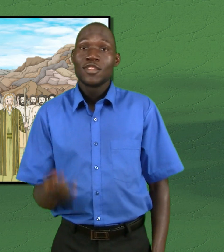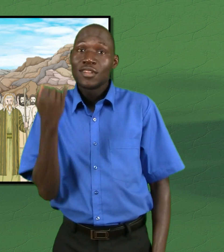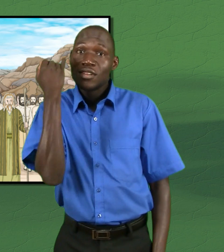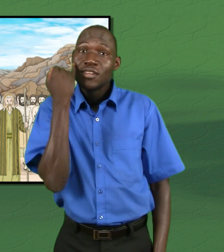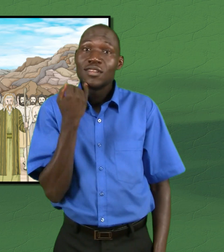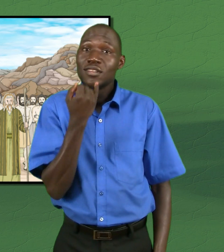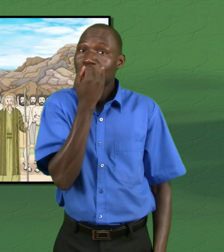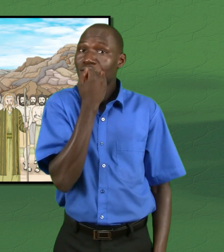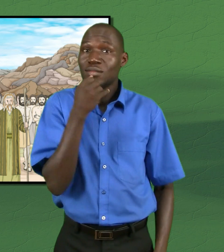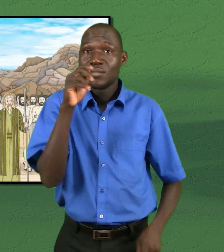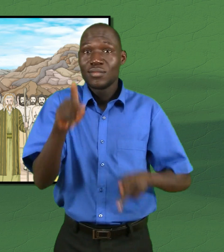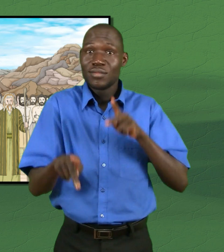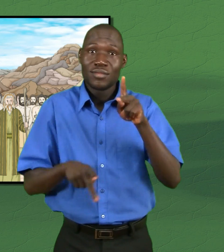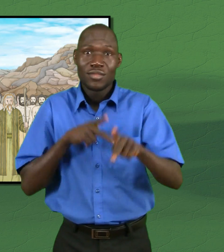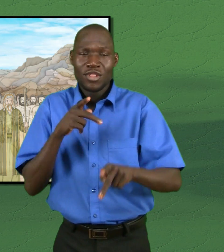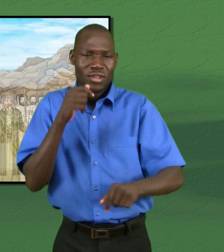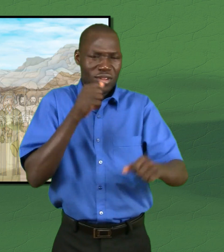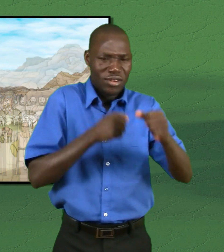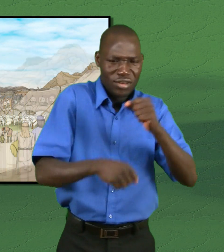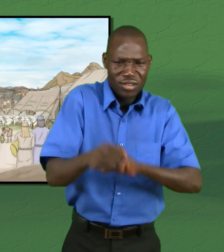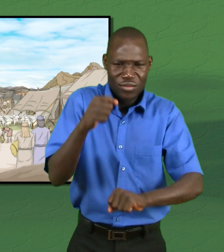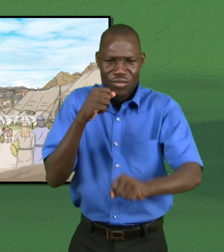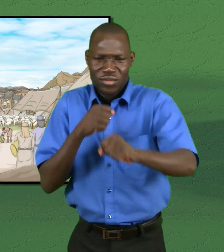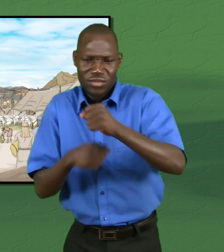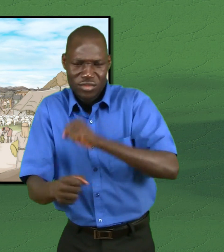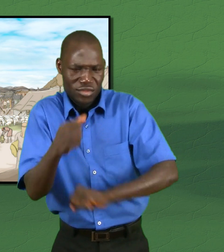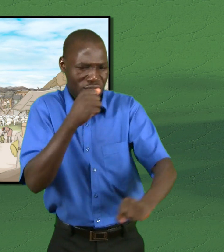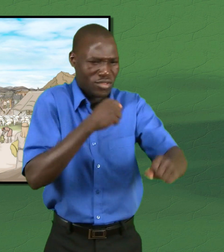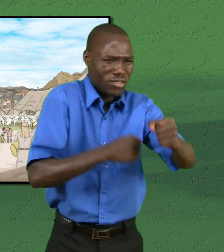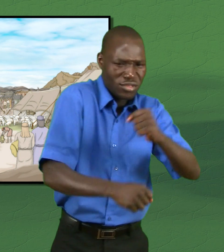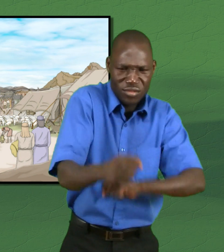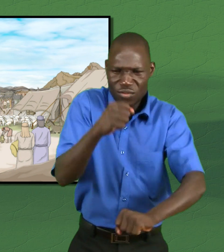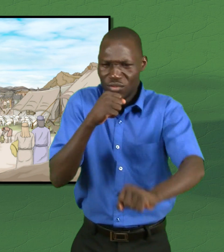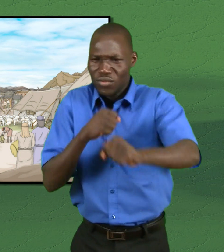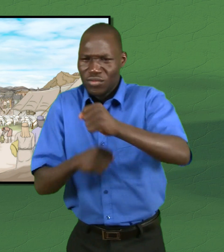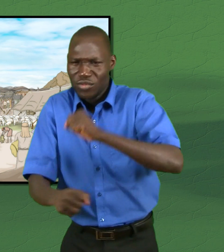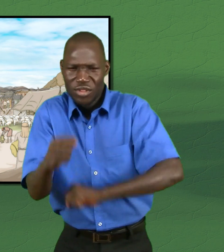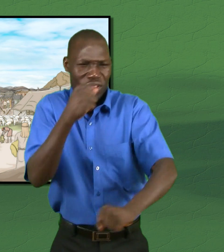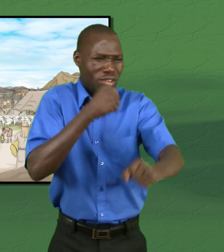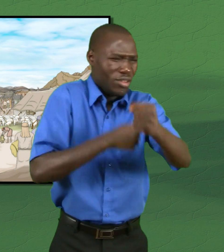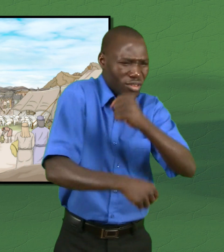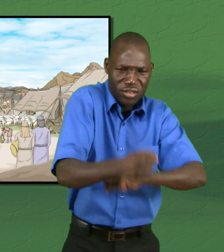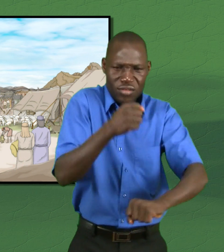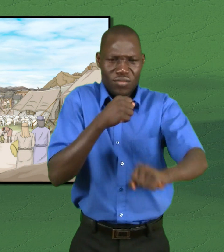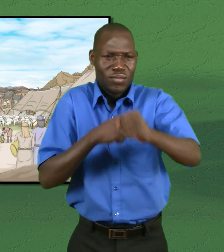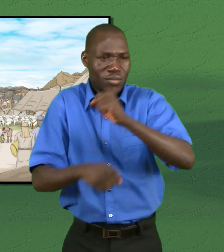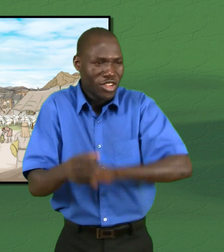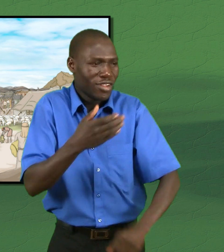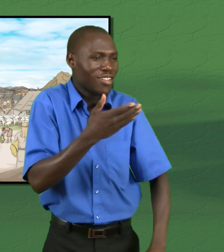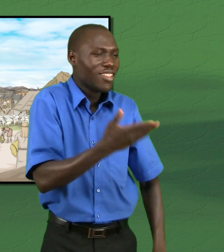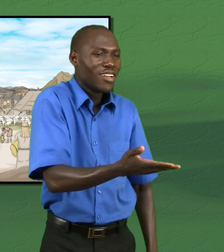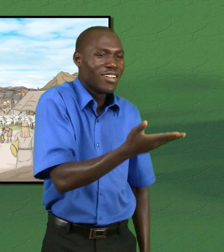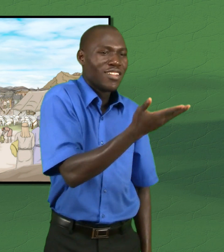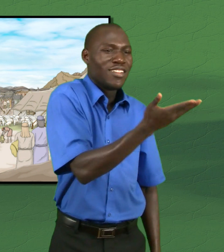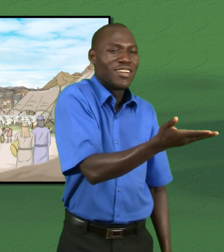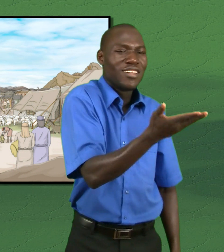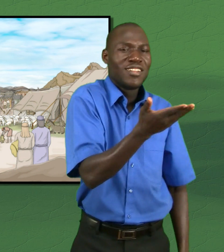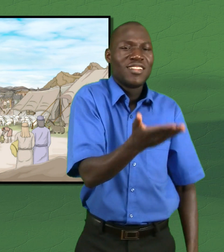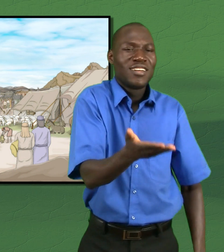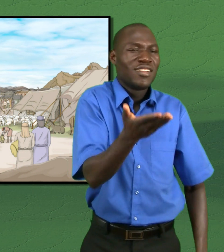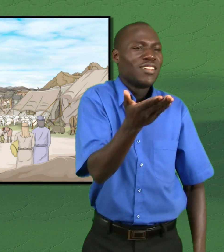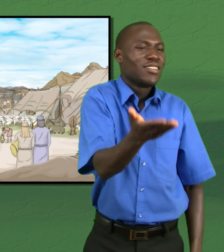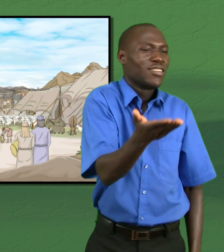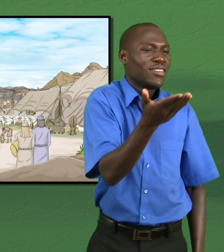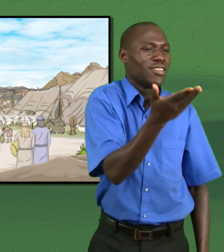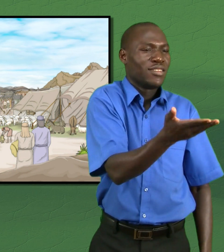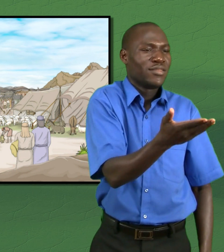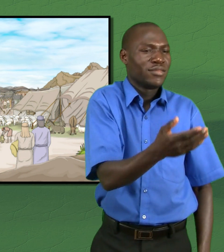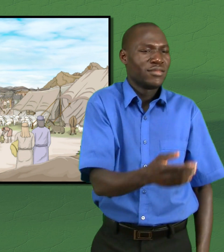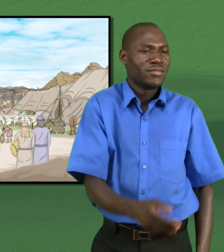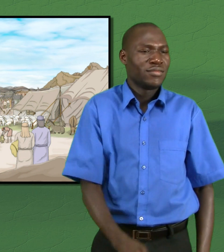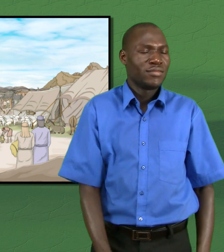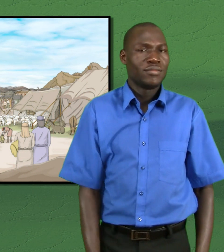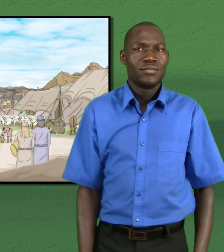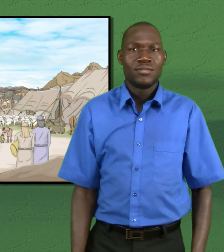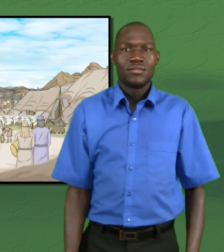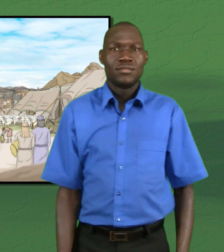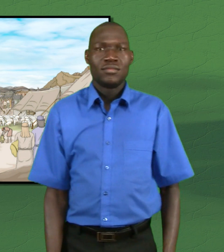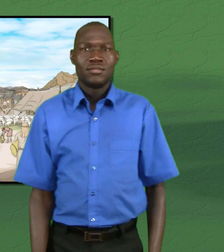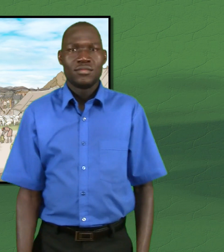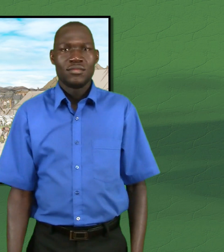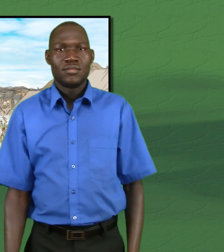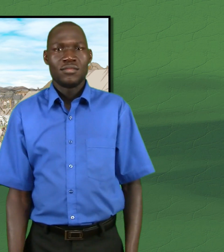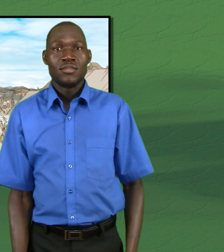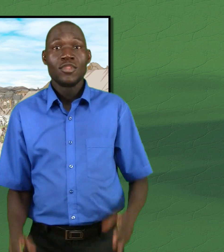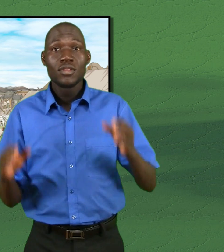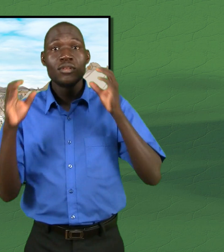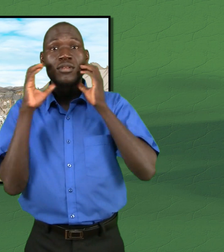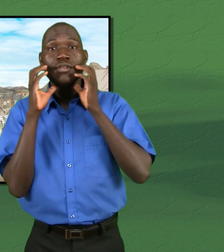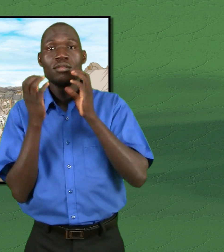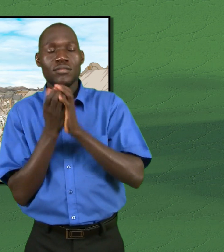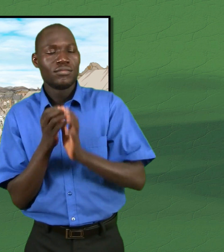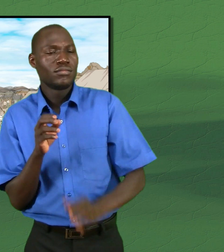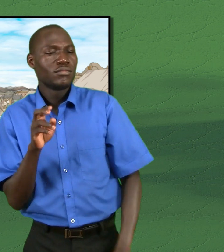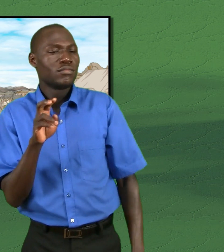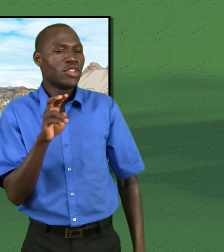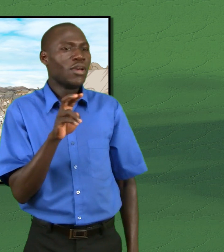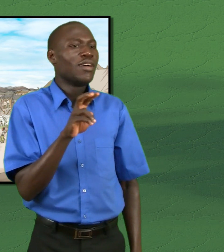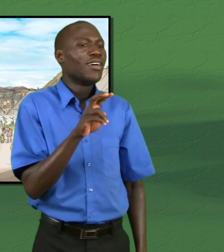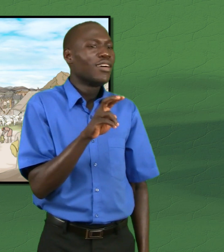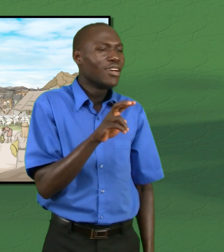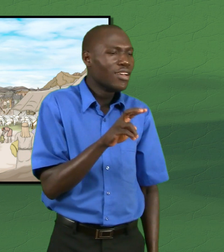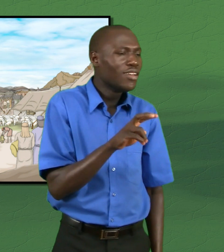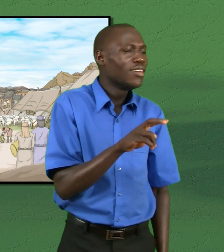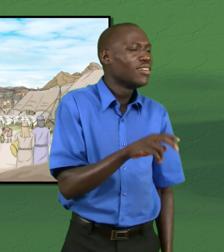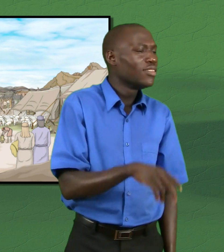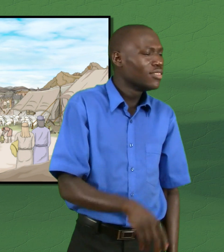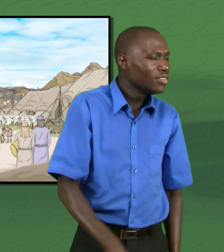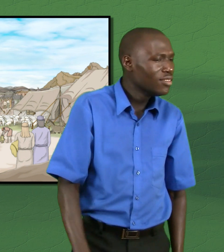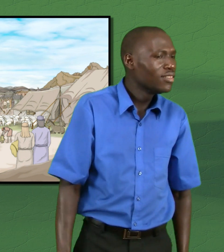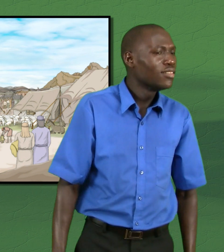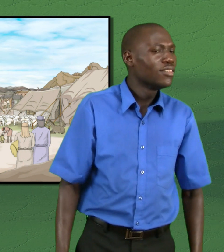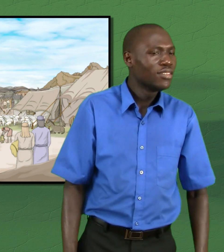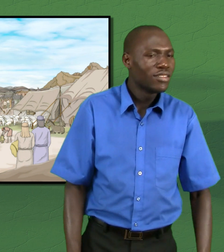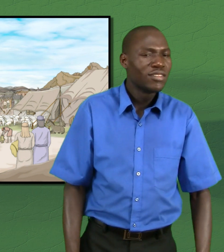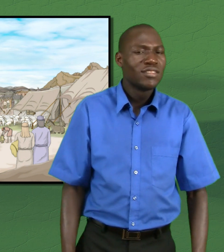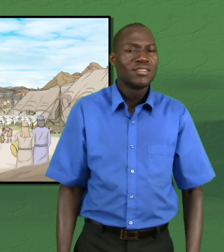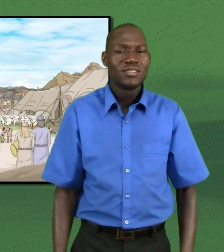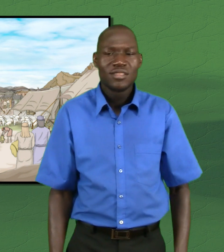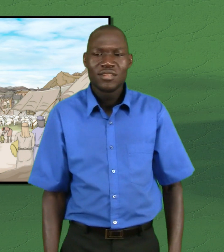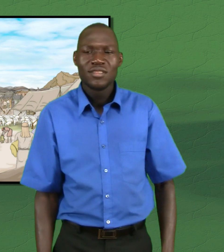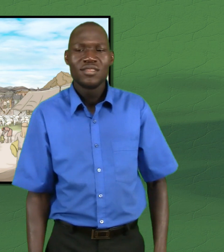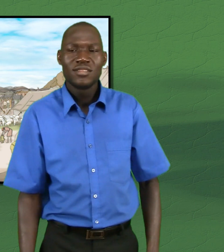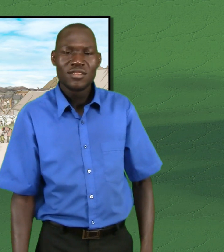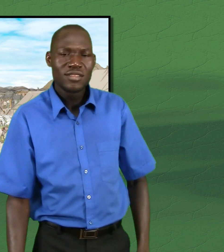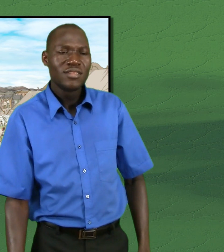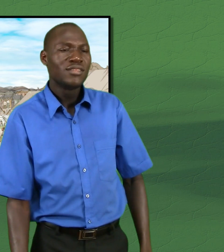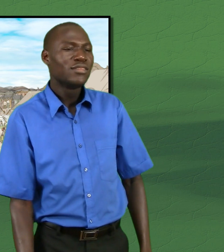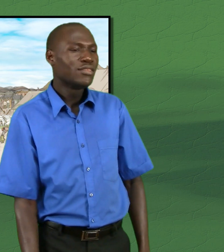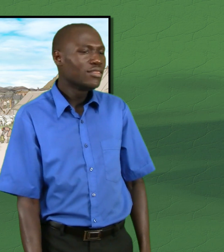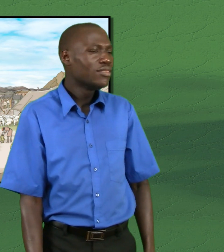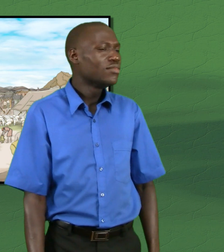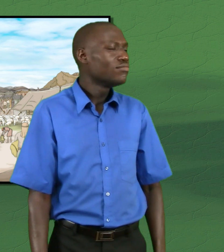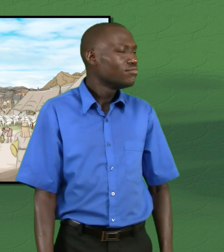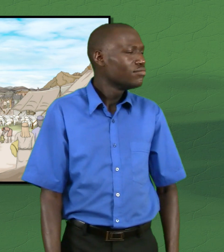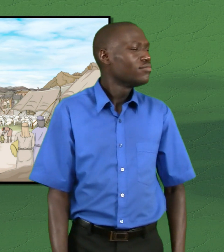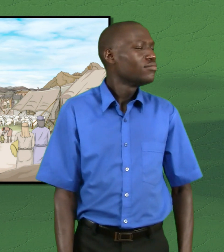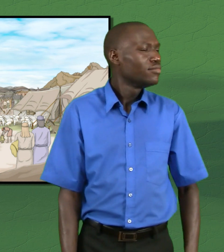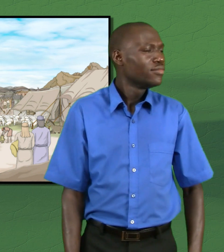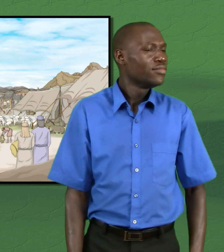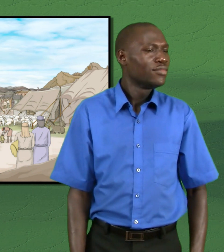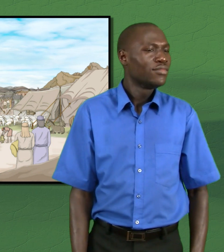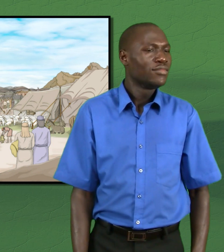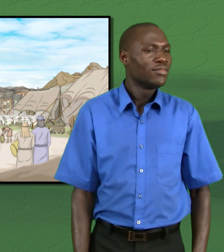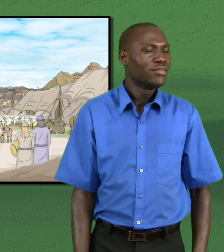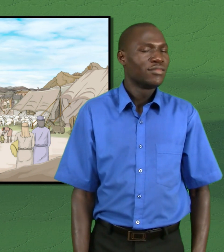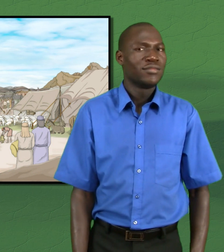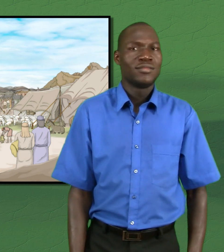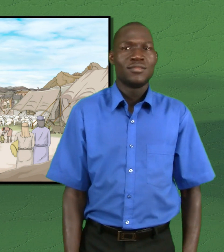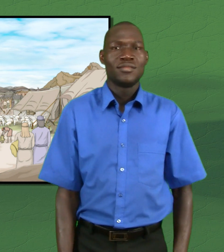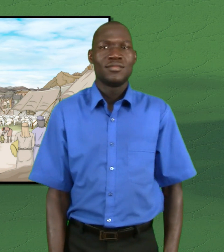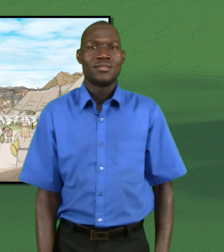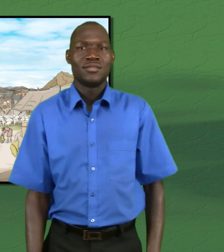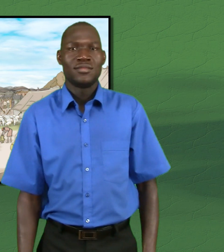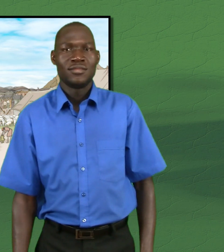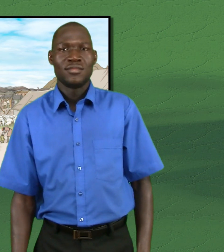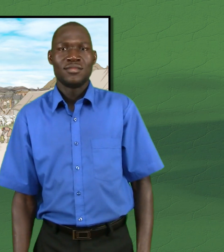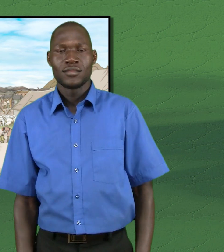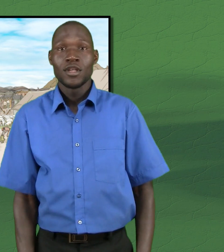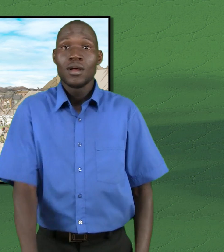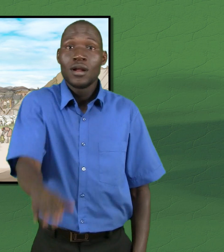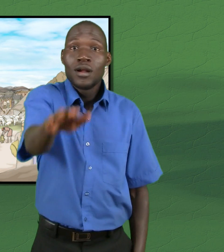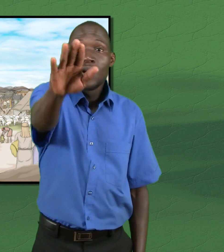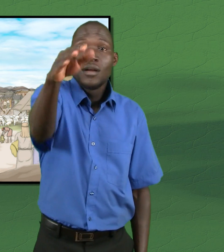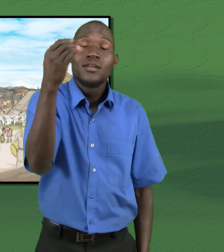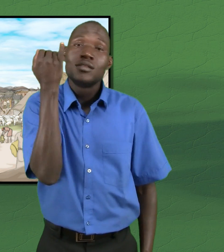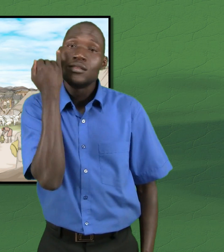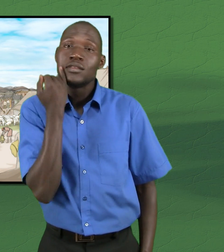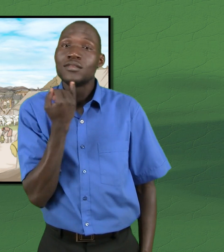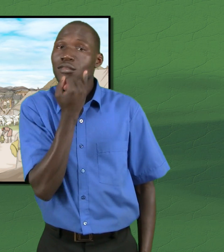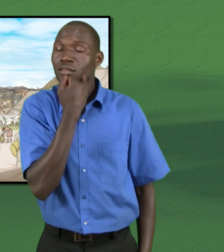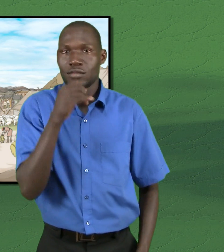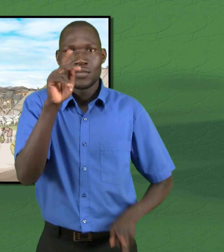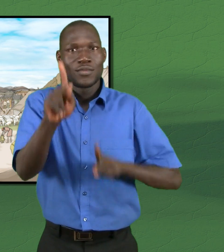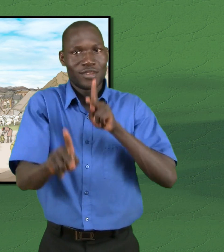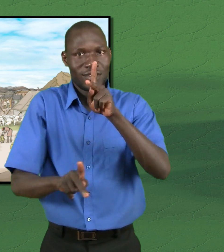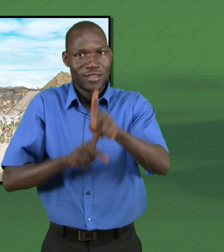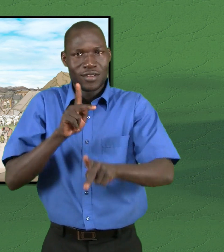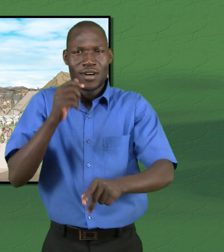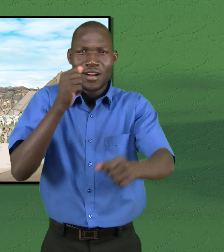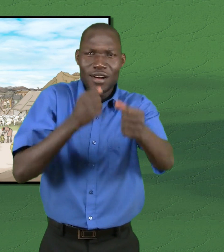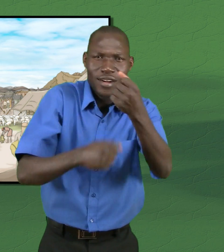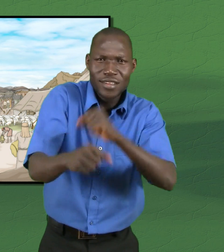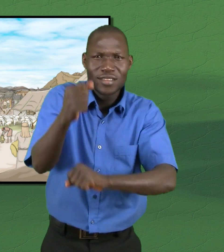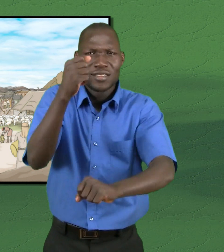When Moses came down from the mountain to the people, he consecrated them, and they washed their clothes.